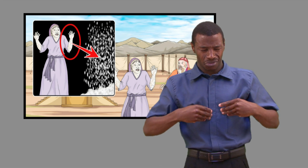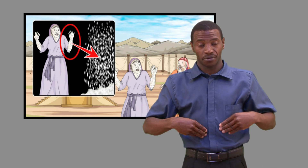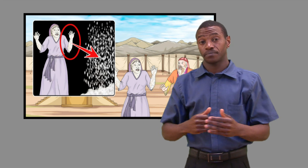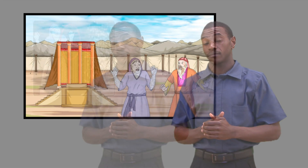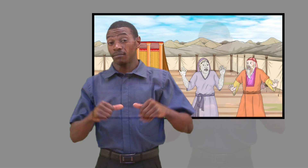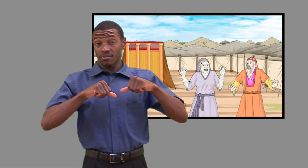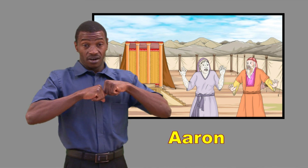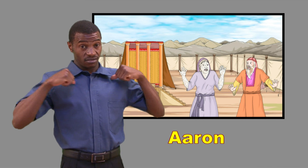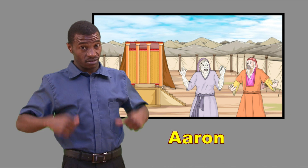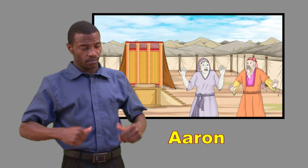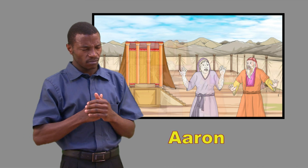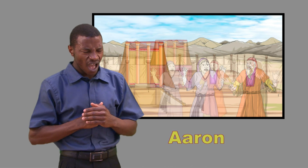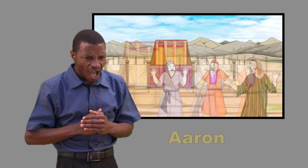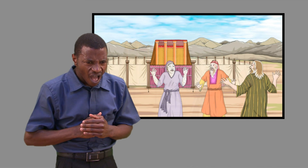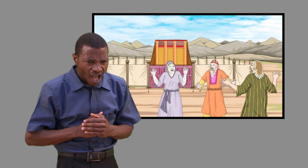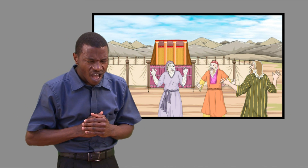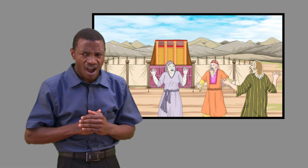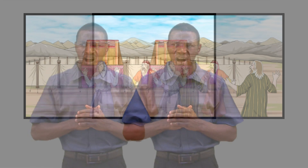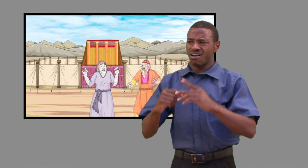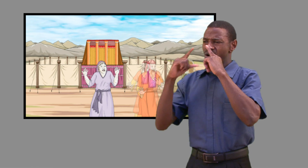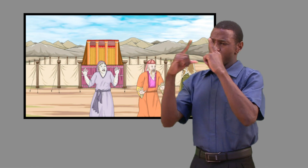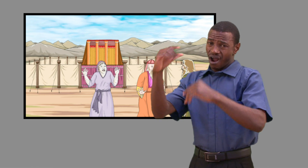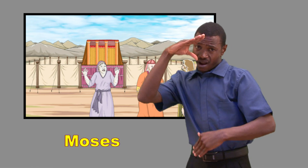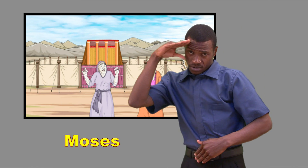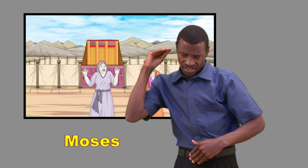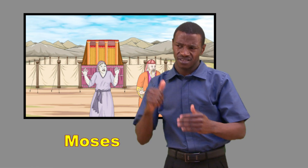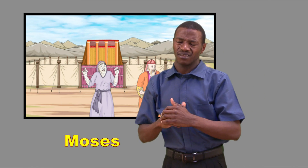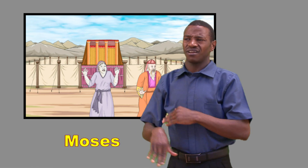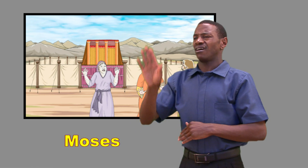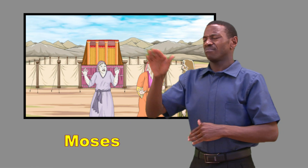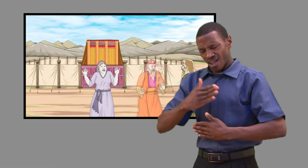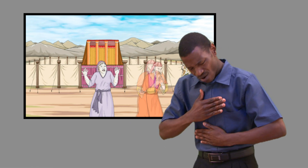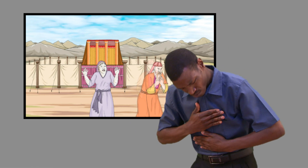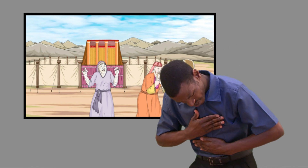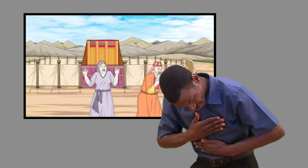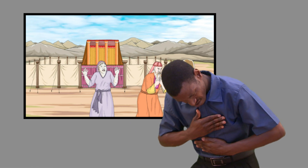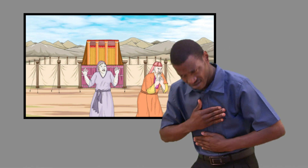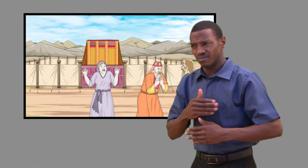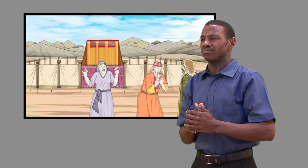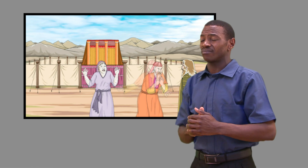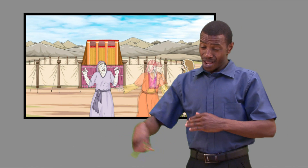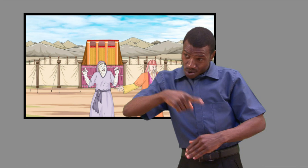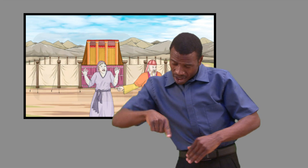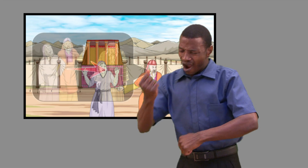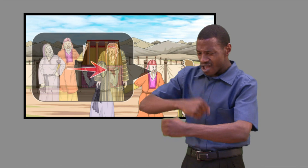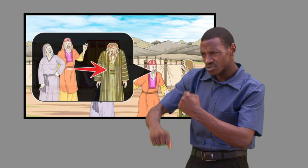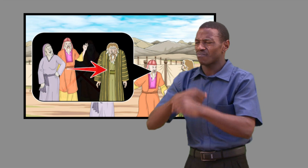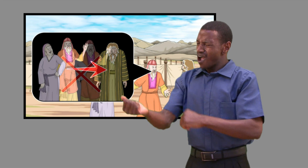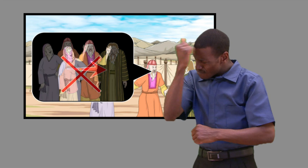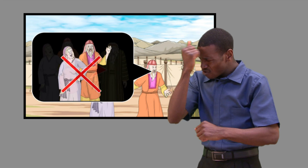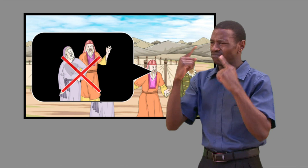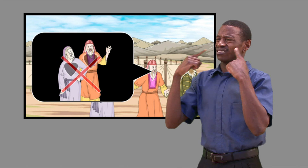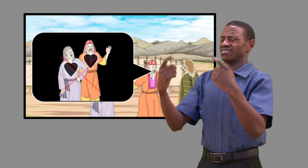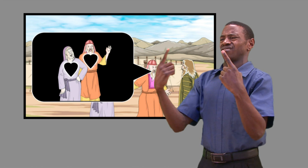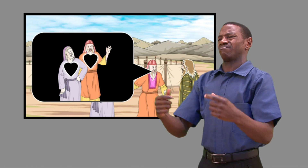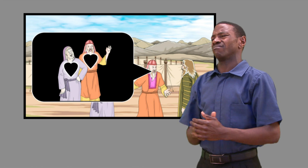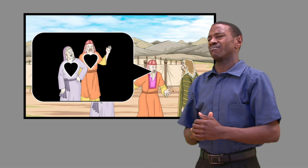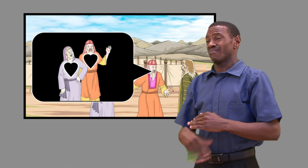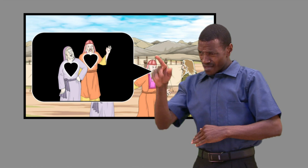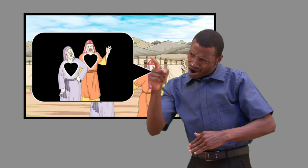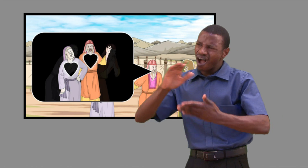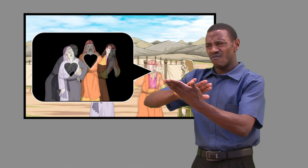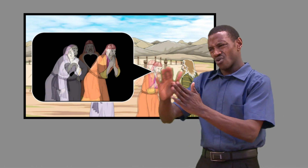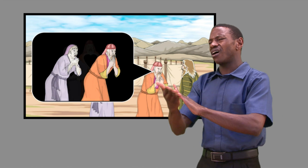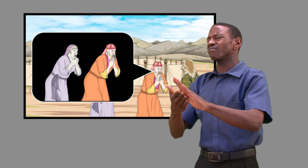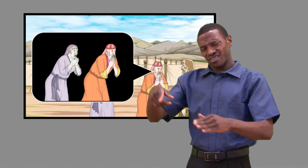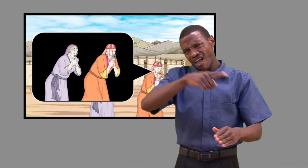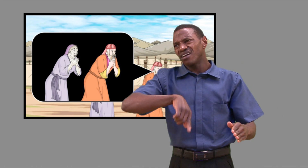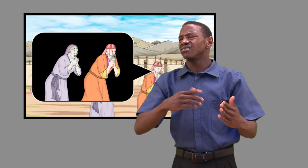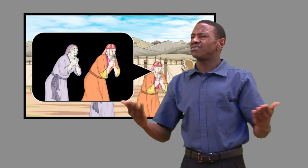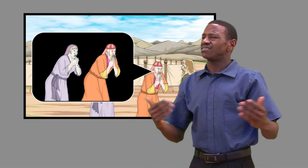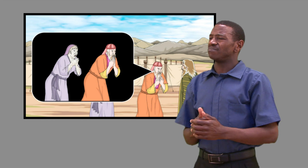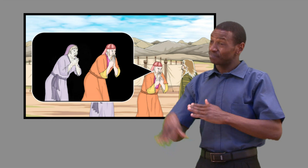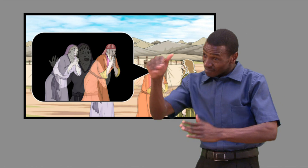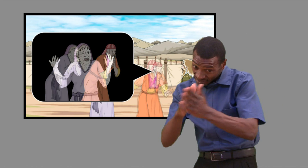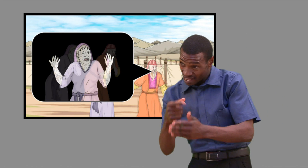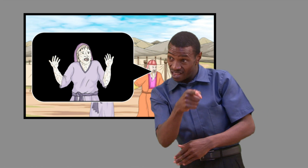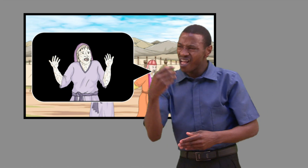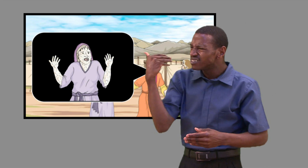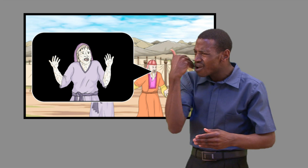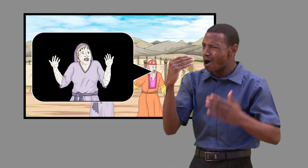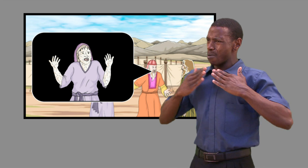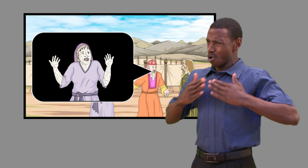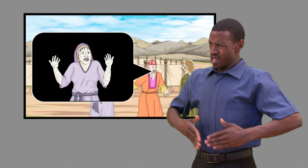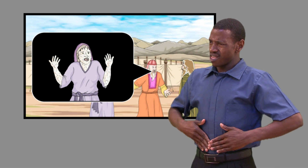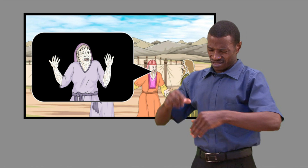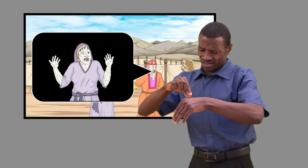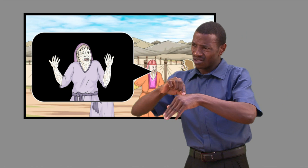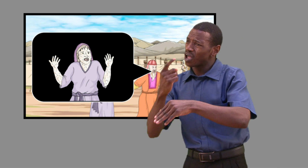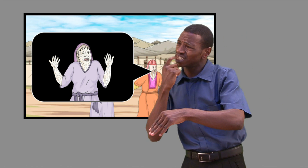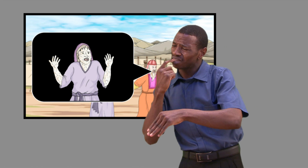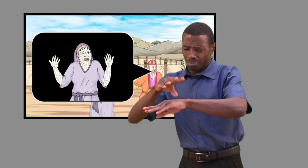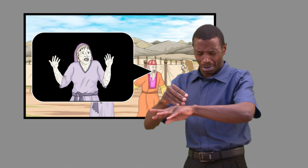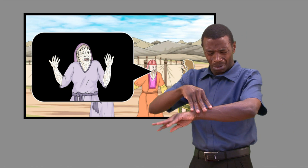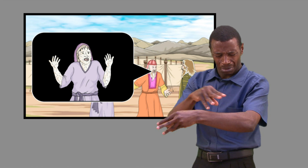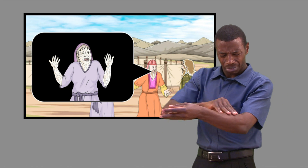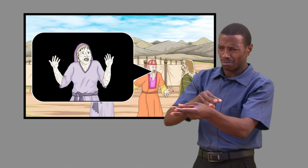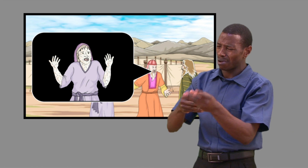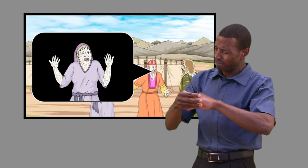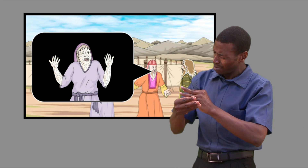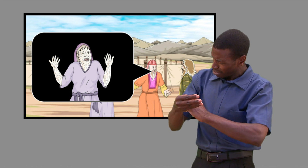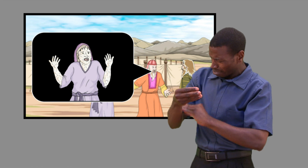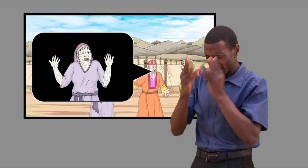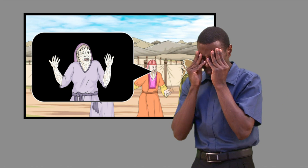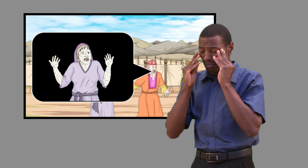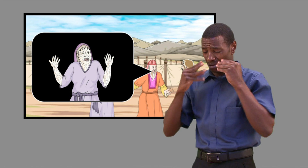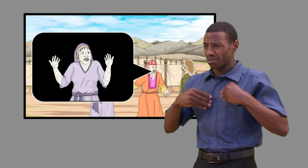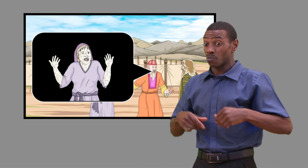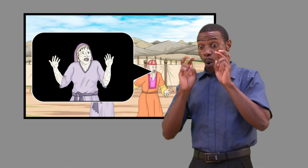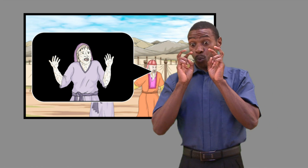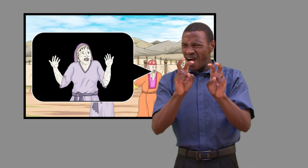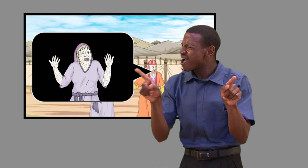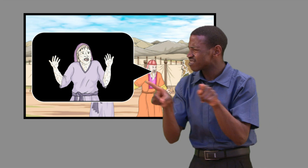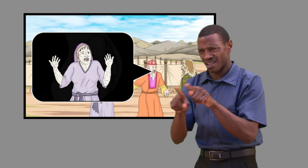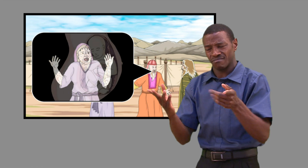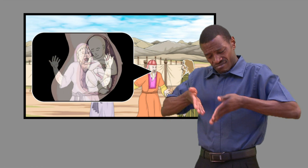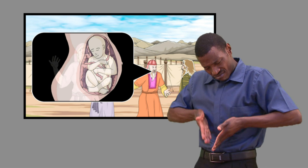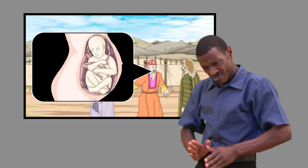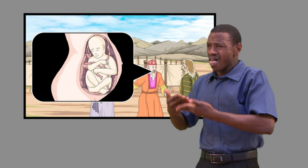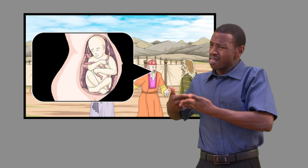Aaron turned toward her, saw that she was leprous, and said to Moses, “My lord, please do not hold against us this sin we have so foolishly committed.